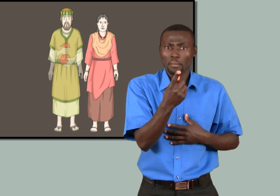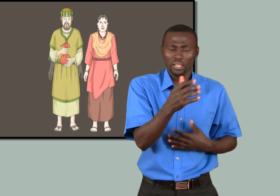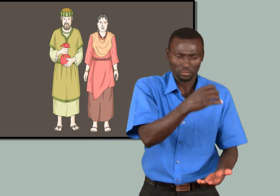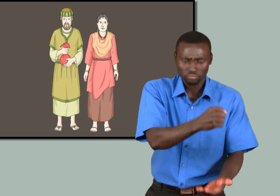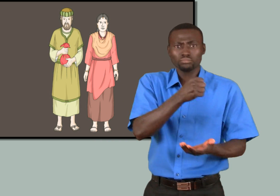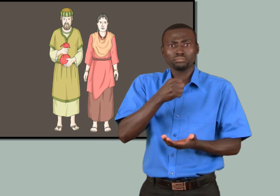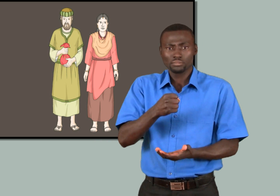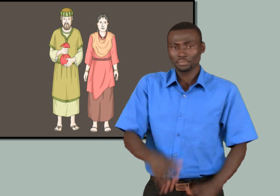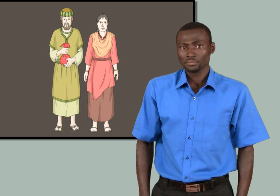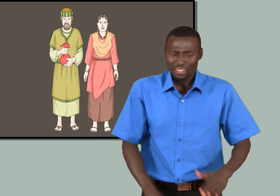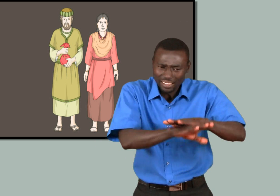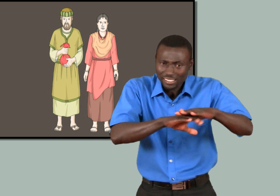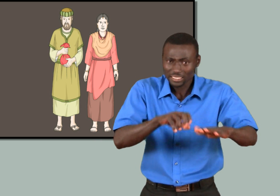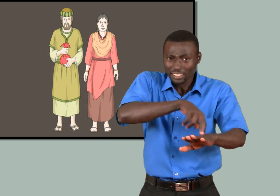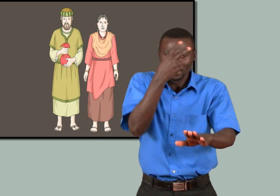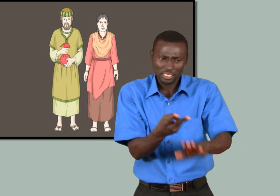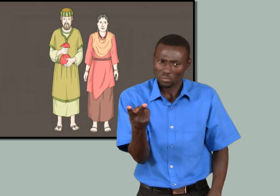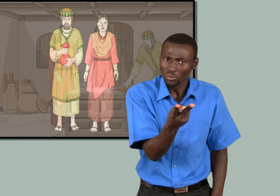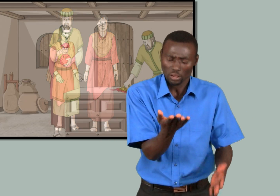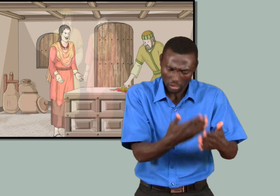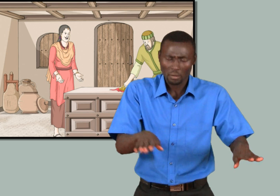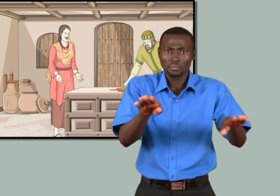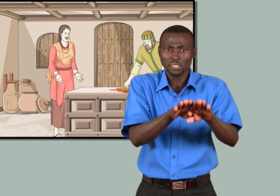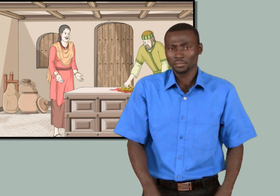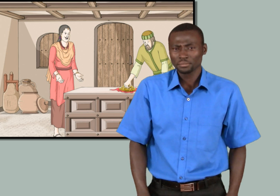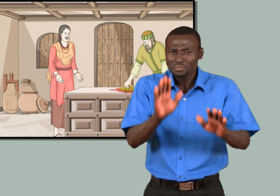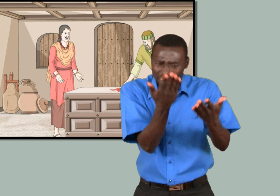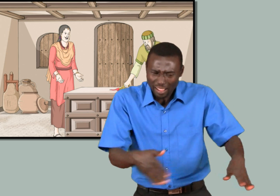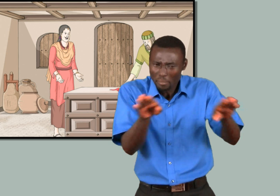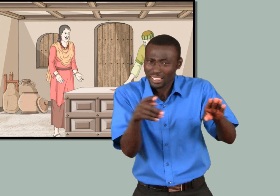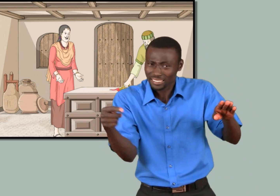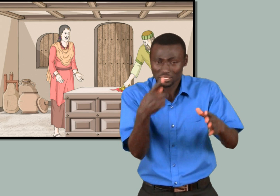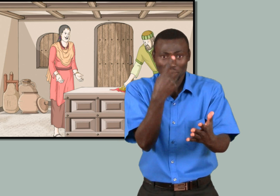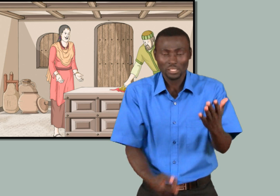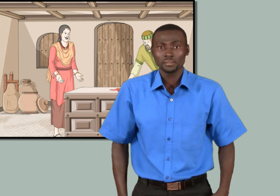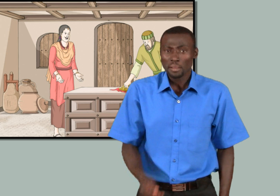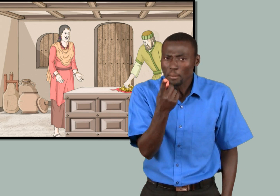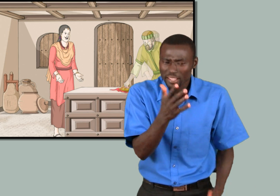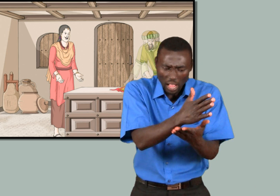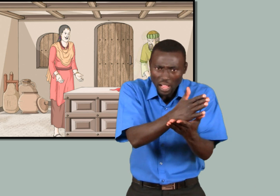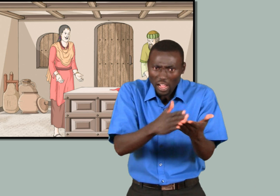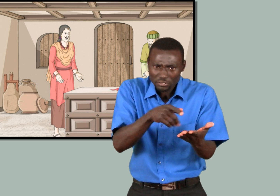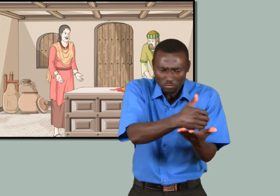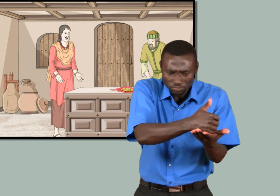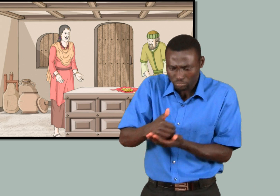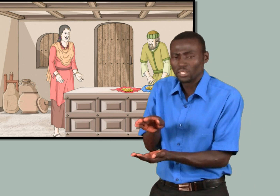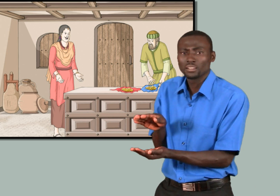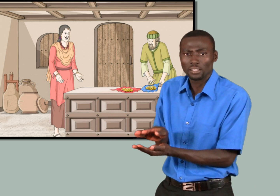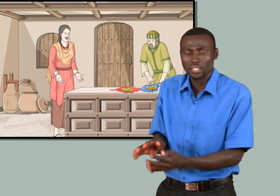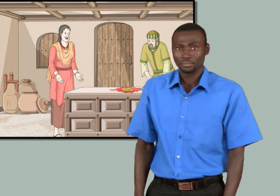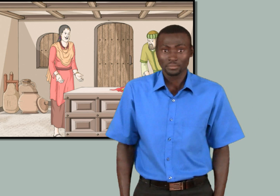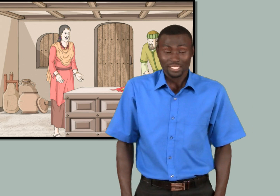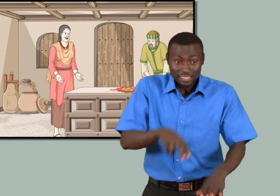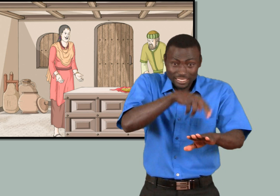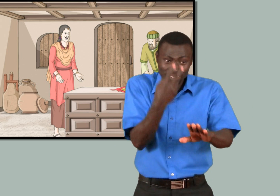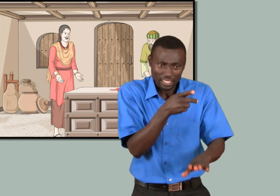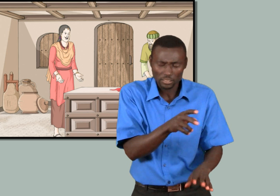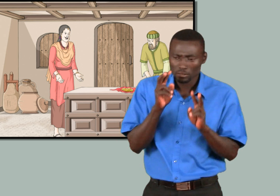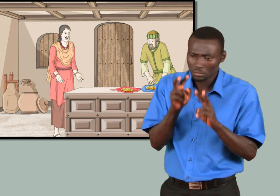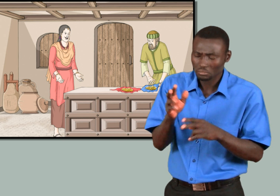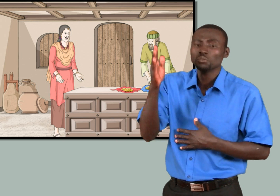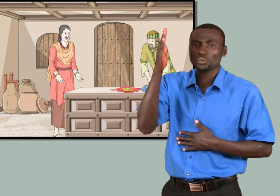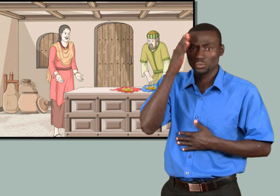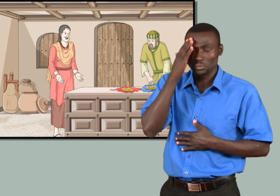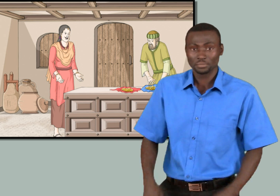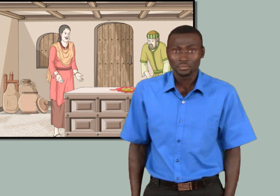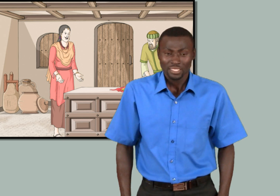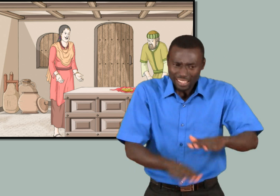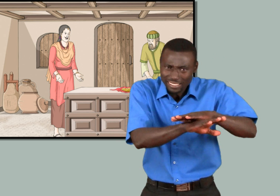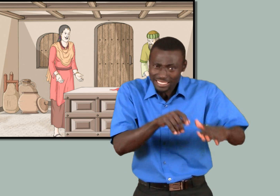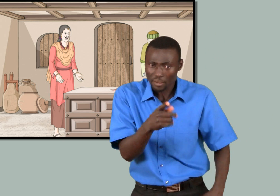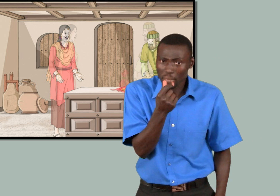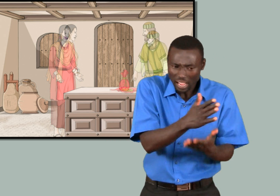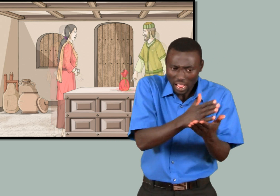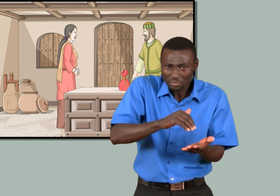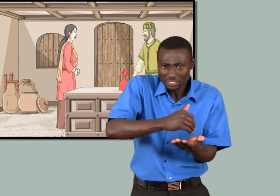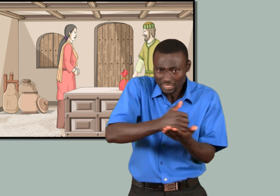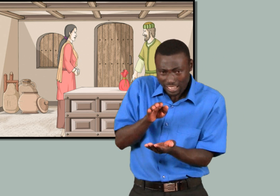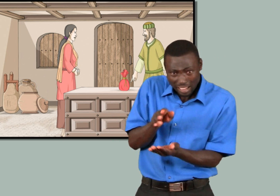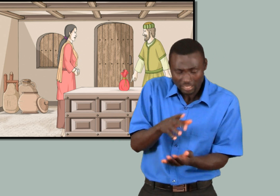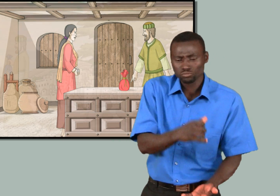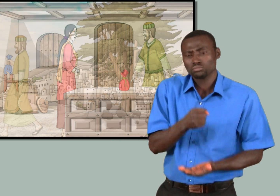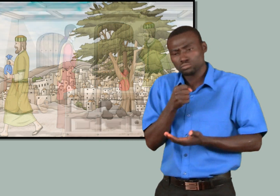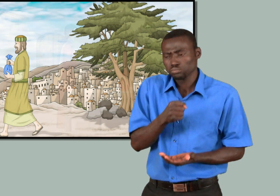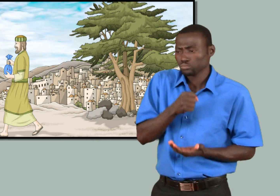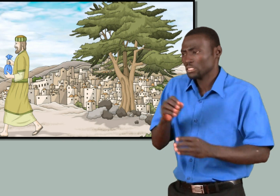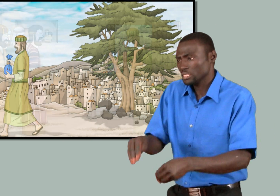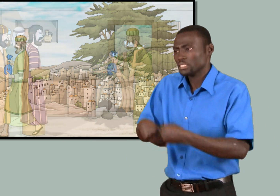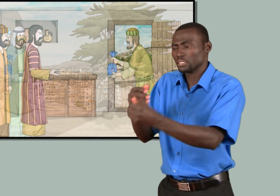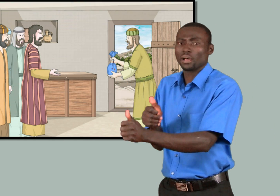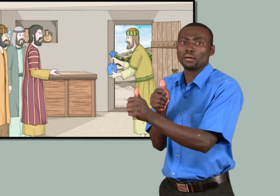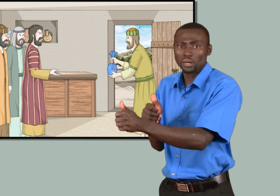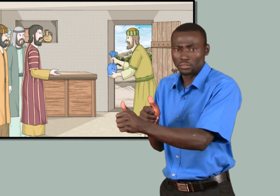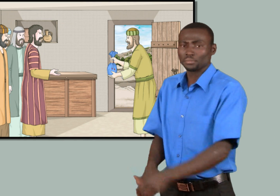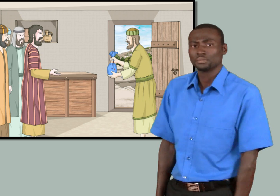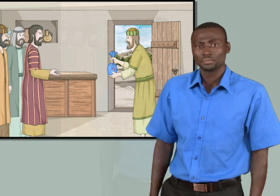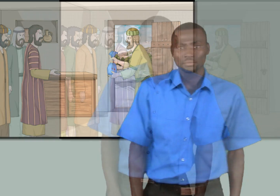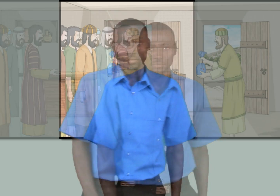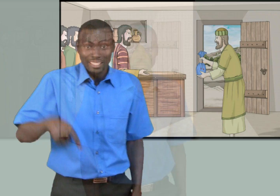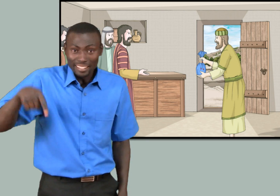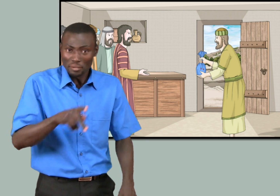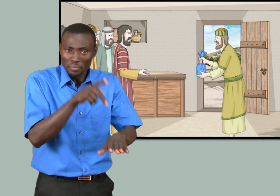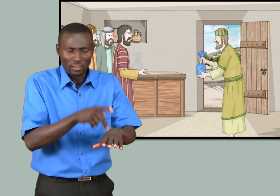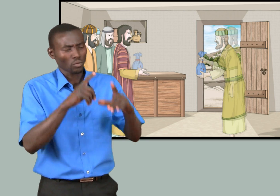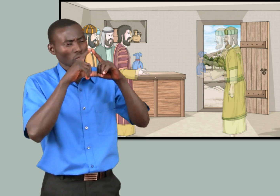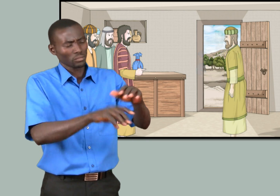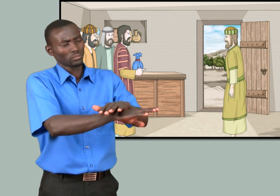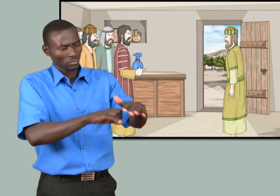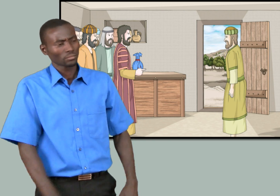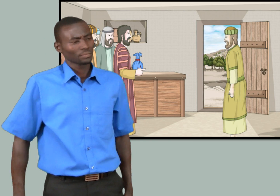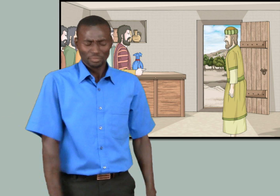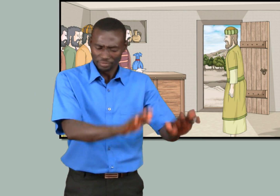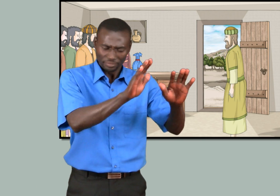With his wife’s full knowledge, he kept back some of the proceeds for himself, but brought a portion and laid it at the apostles’ feet.